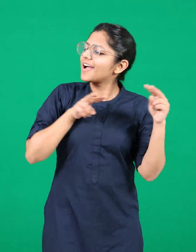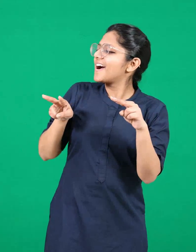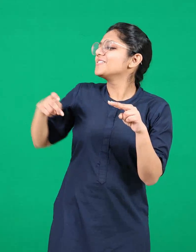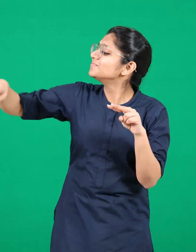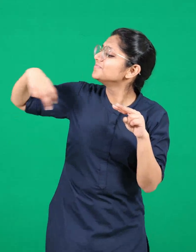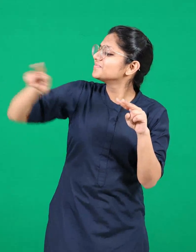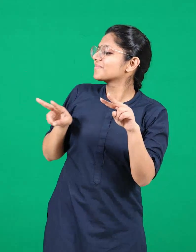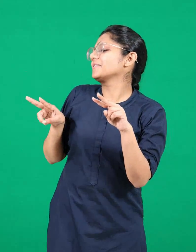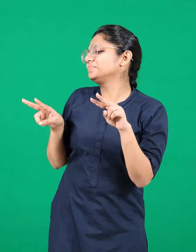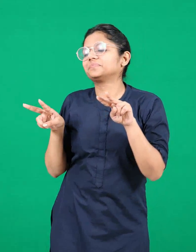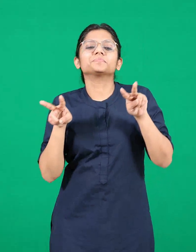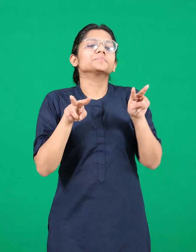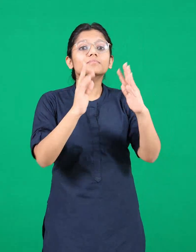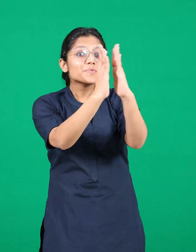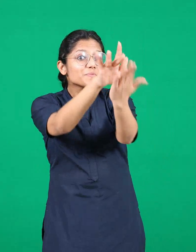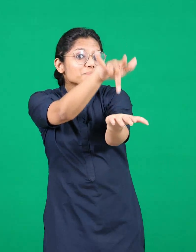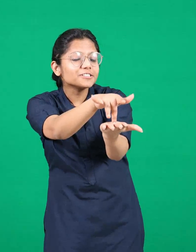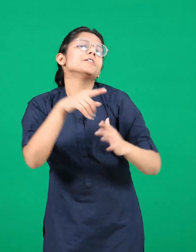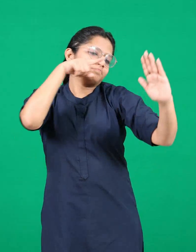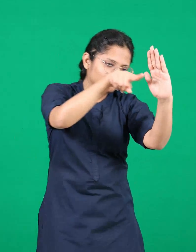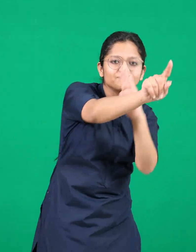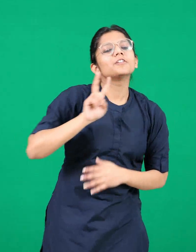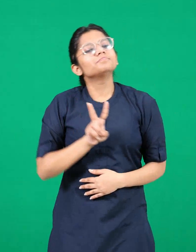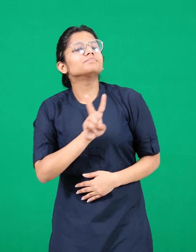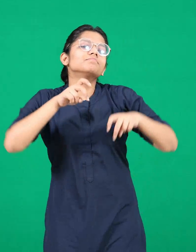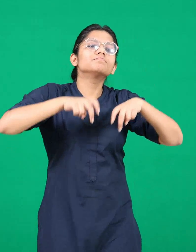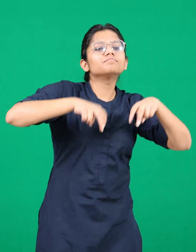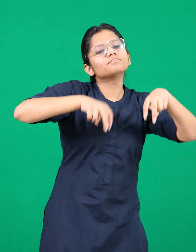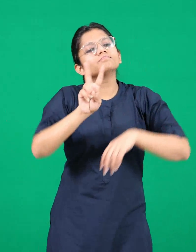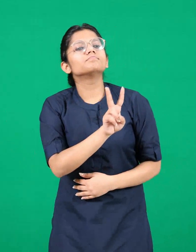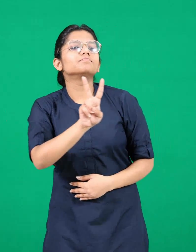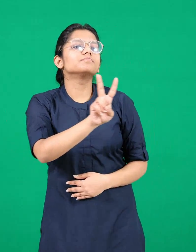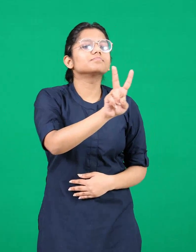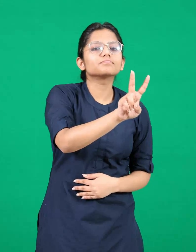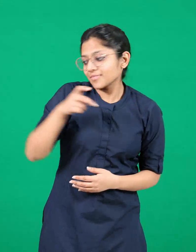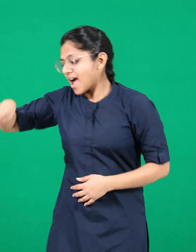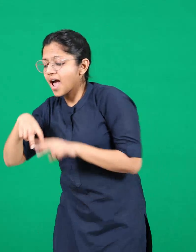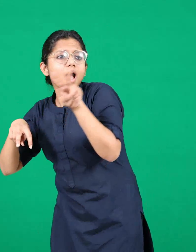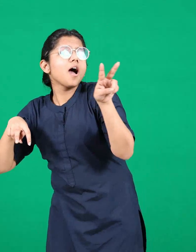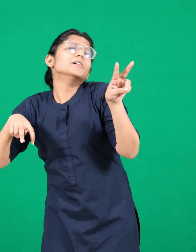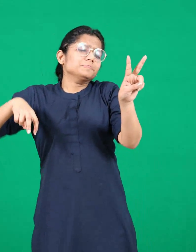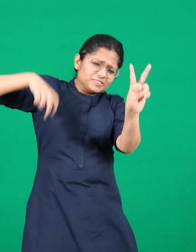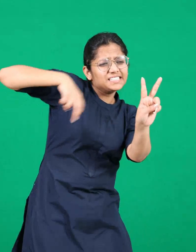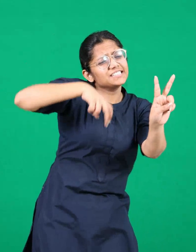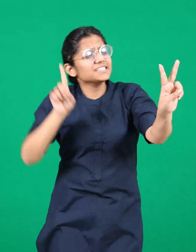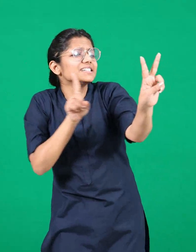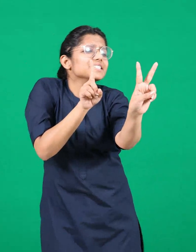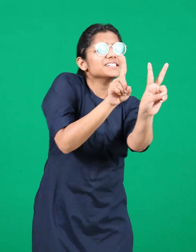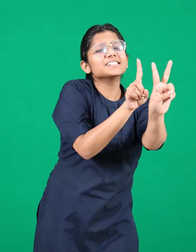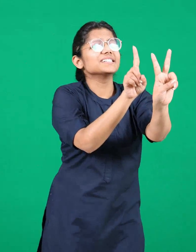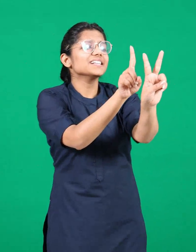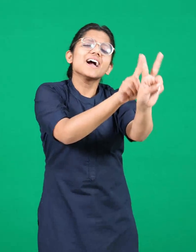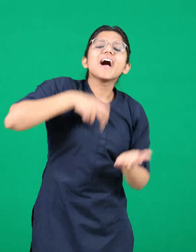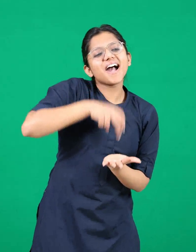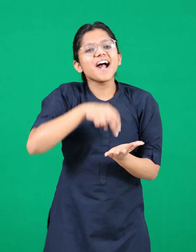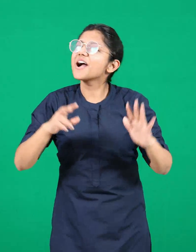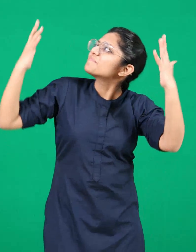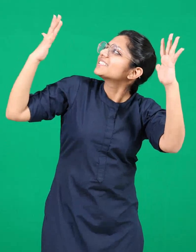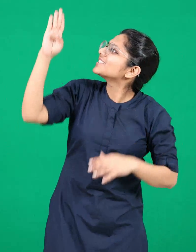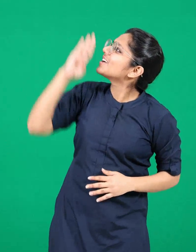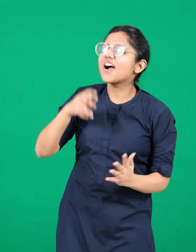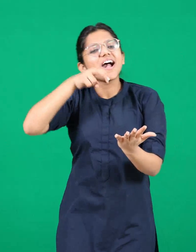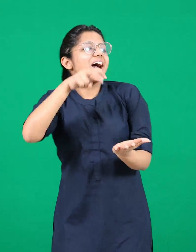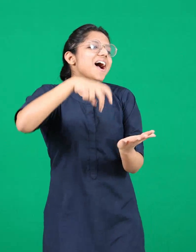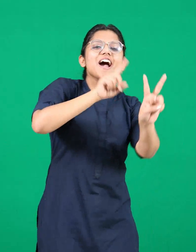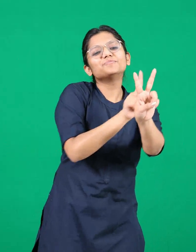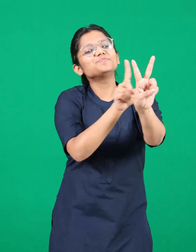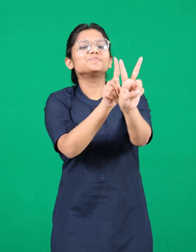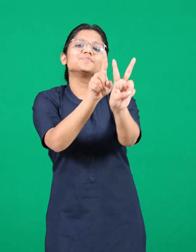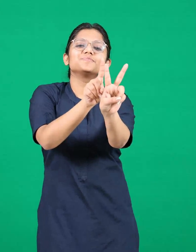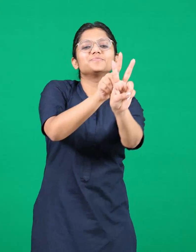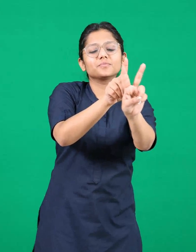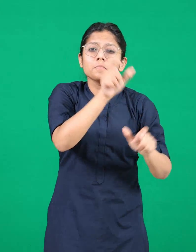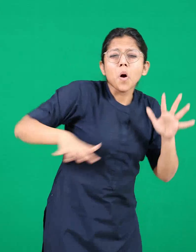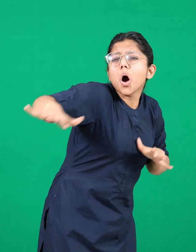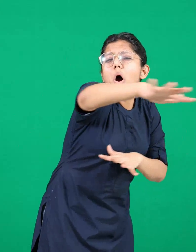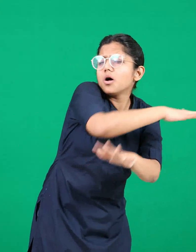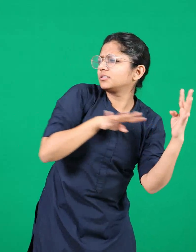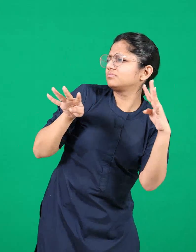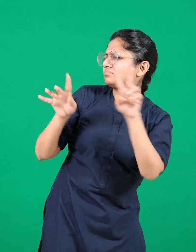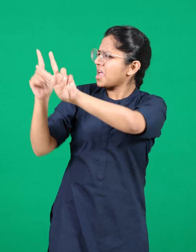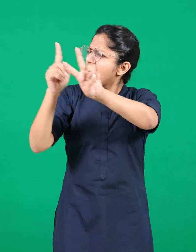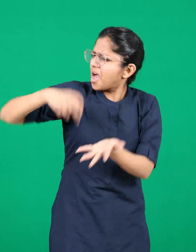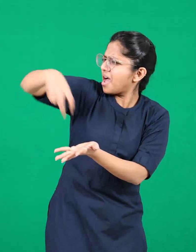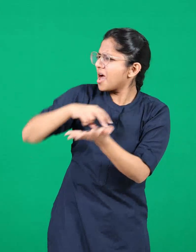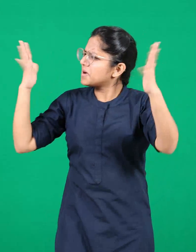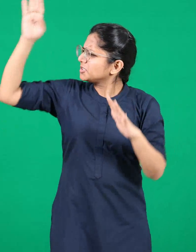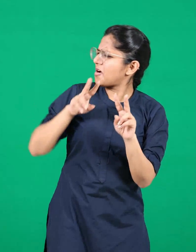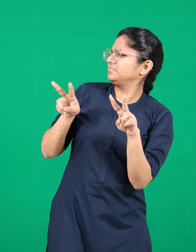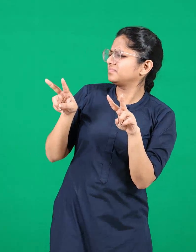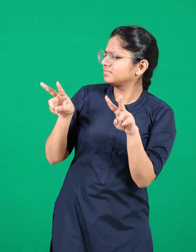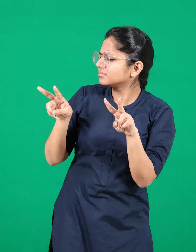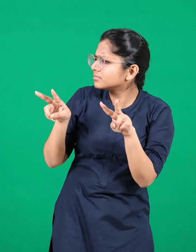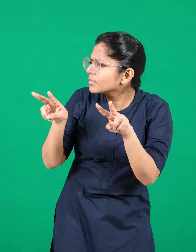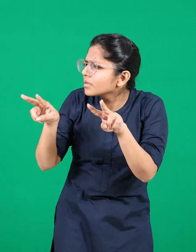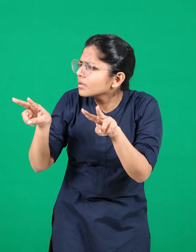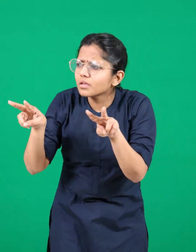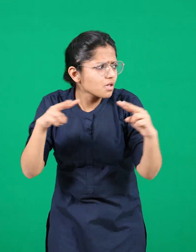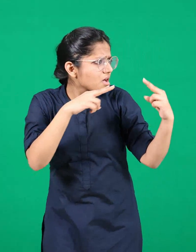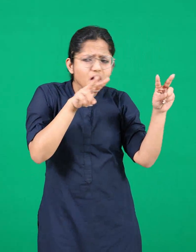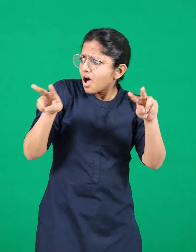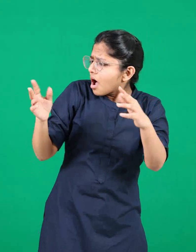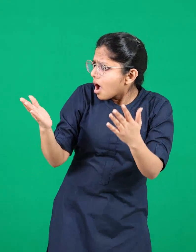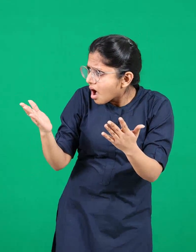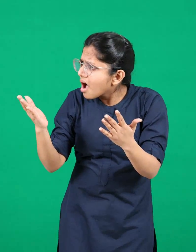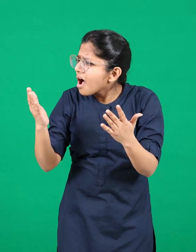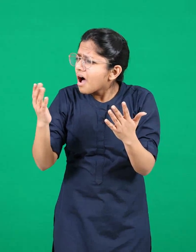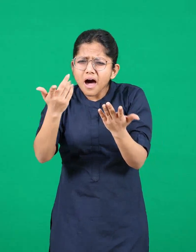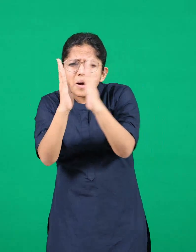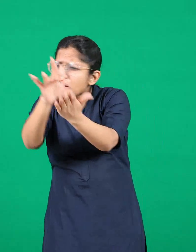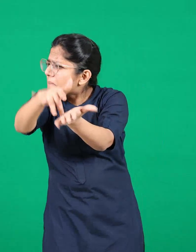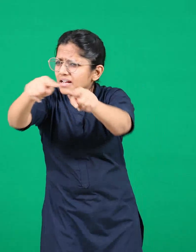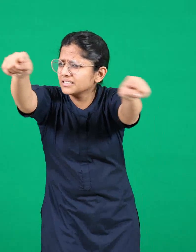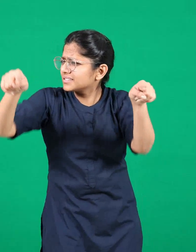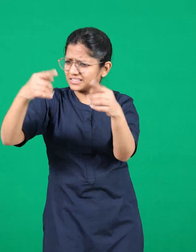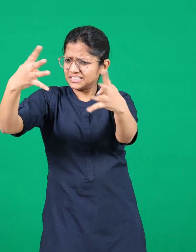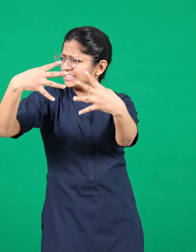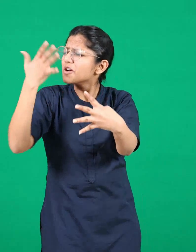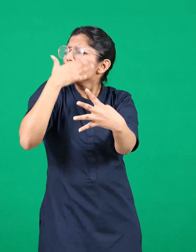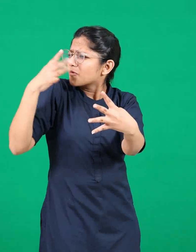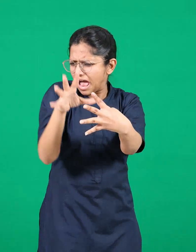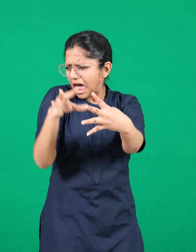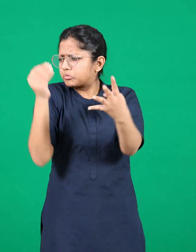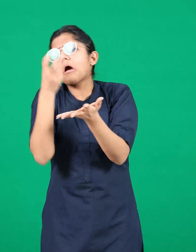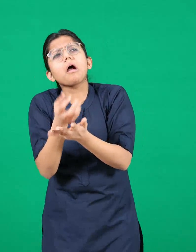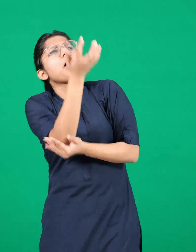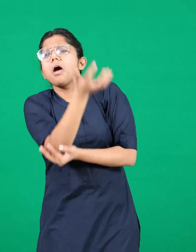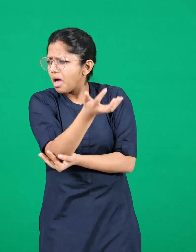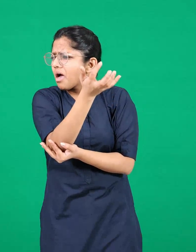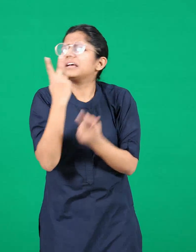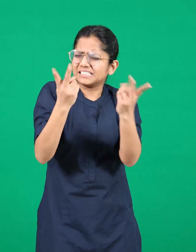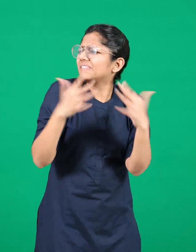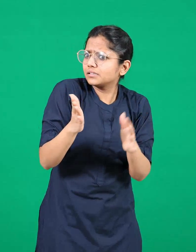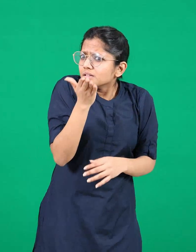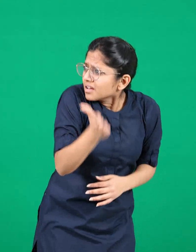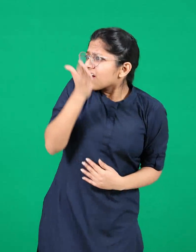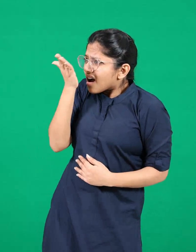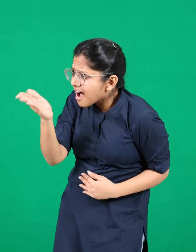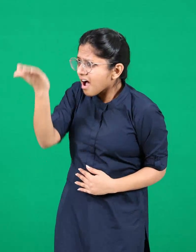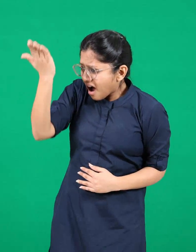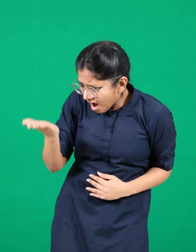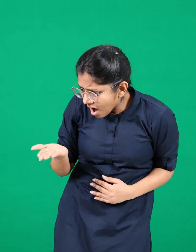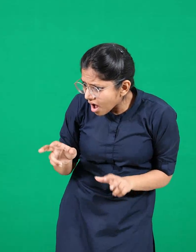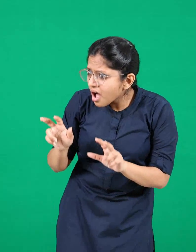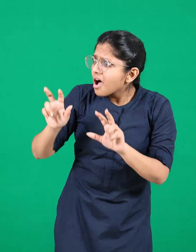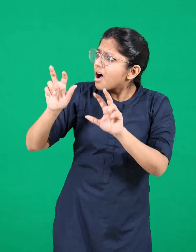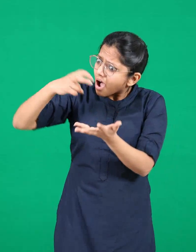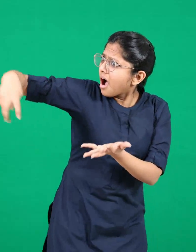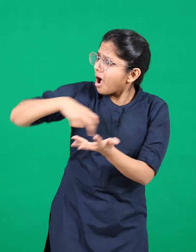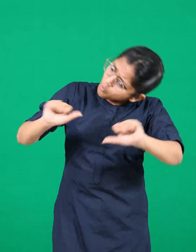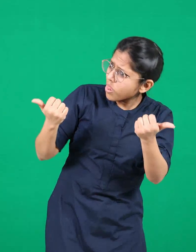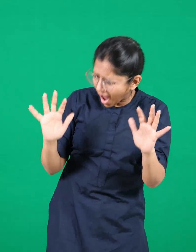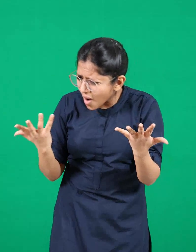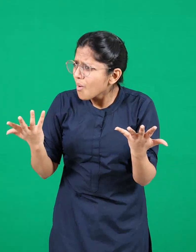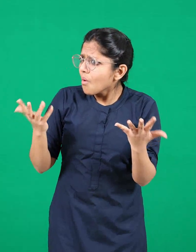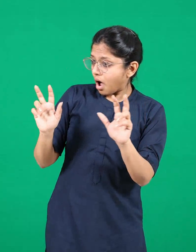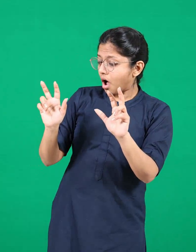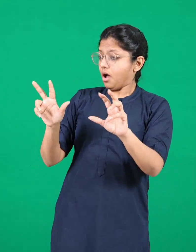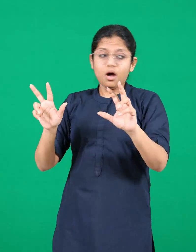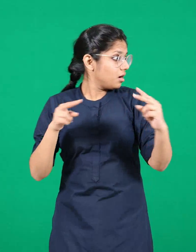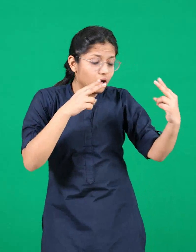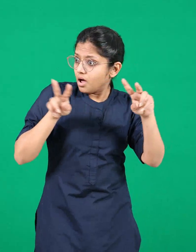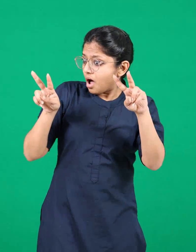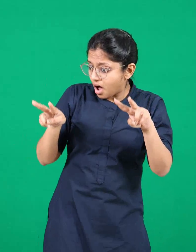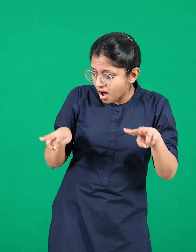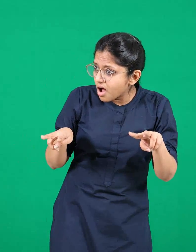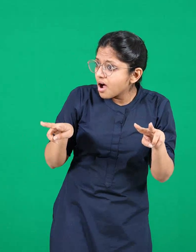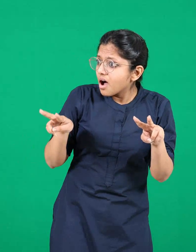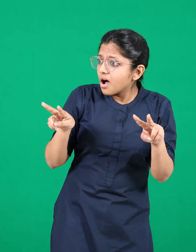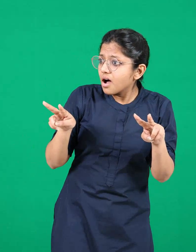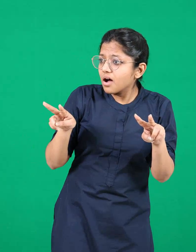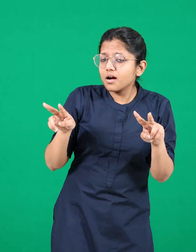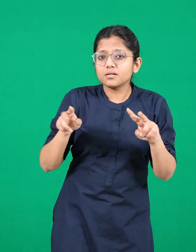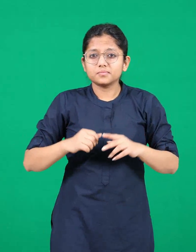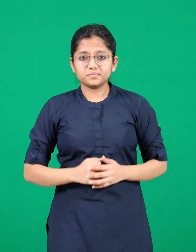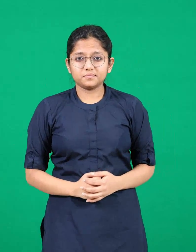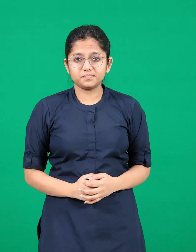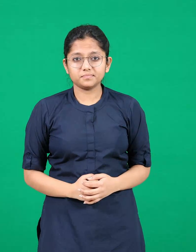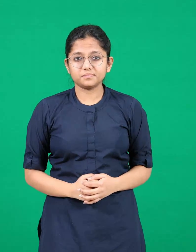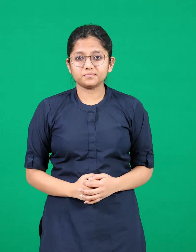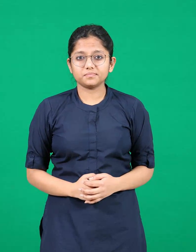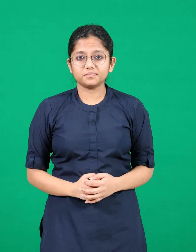When all the people saw him walking and praising God, they recognized him as the man who used to sit begging at the Beautiful Gate of the temple, and they were filled with wonder and amazement at what had happened to him.